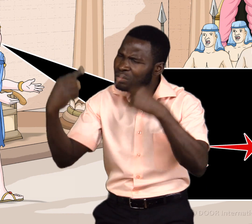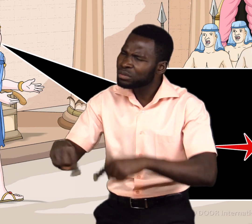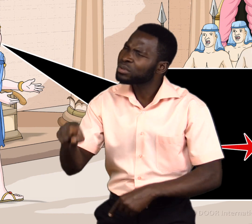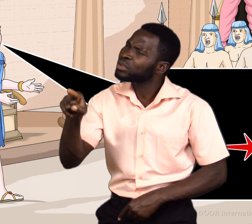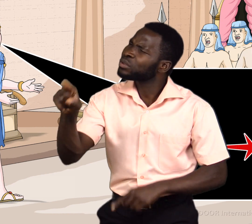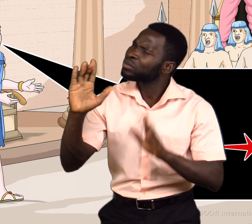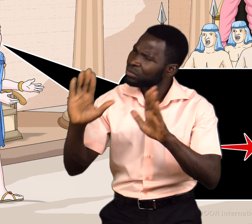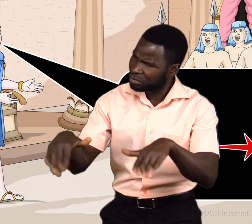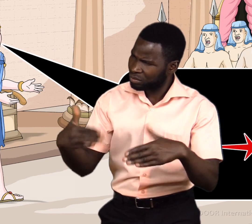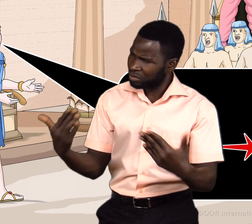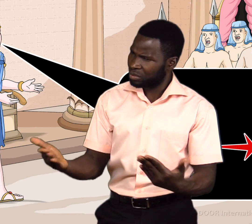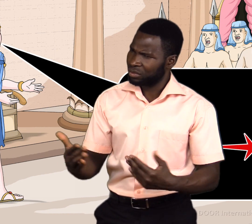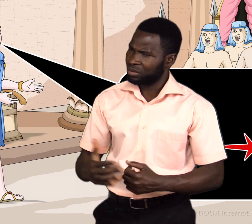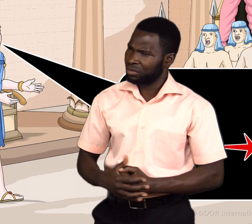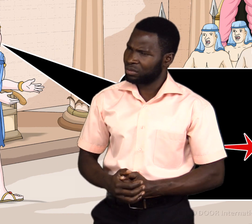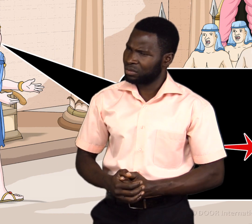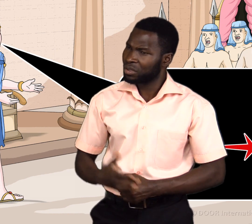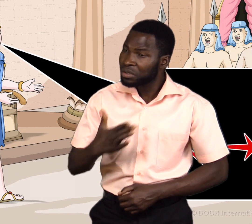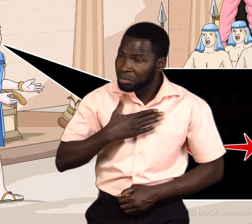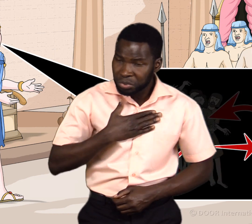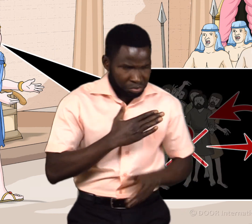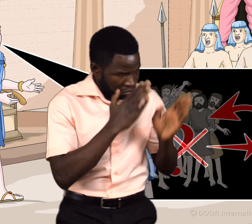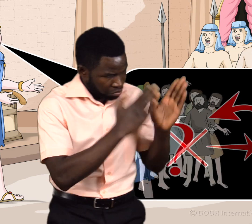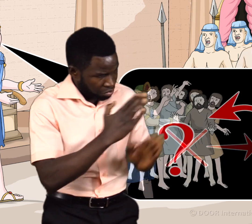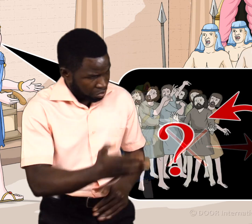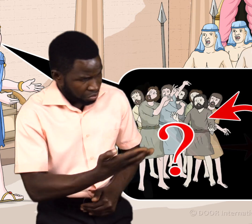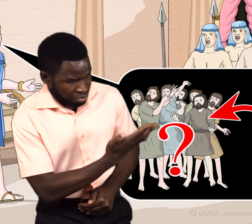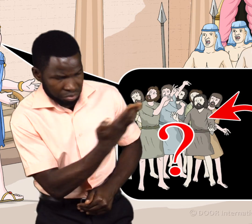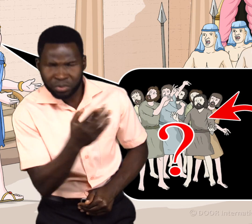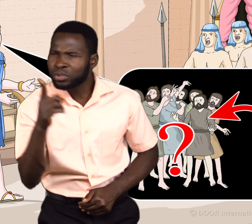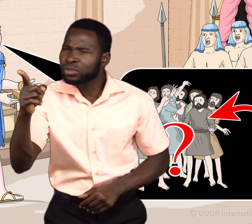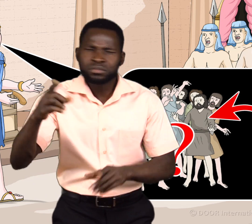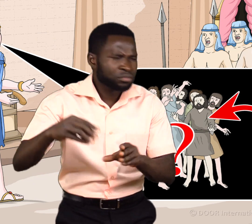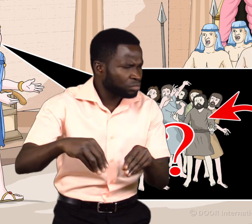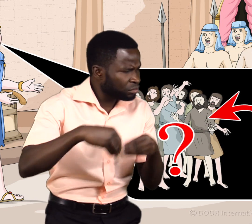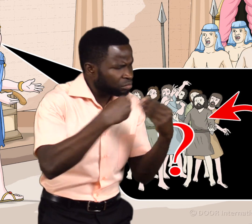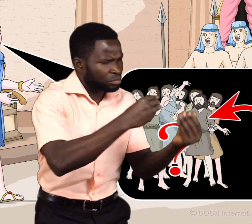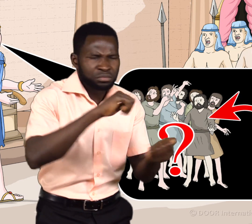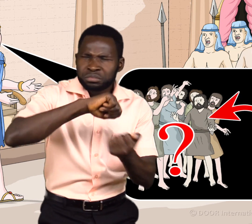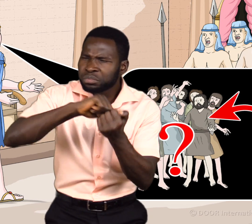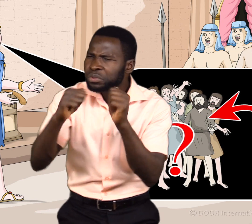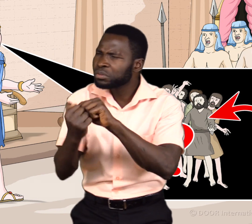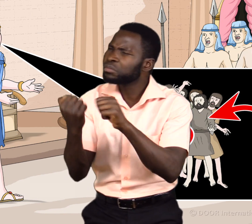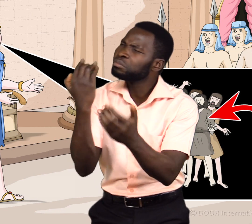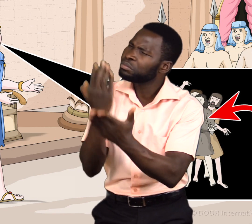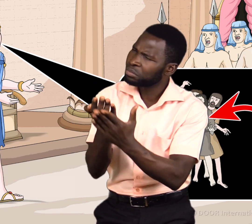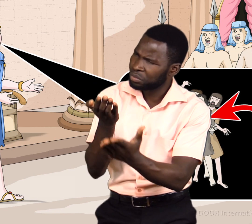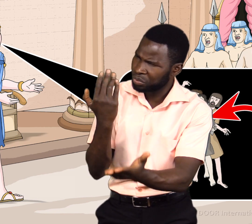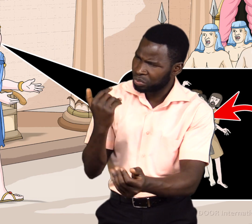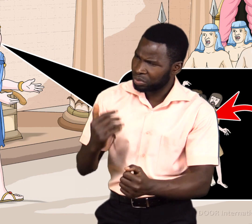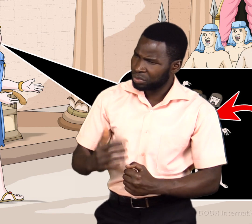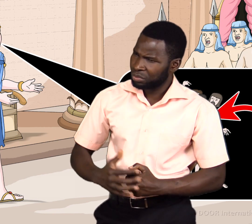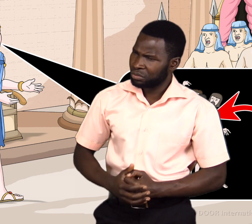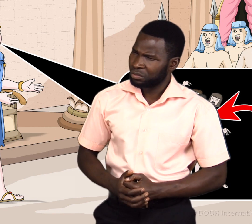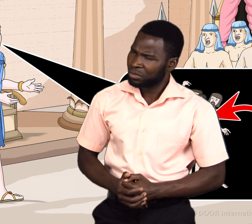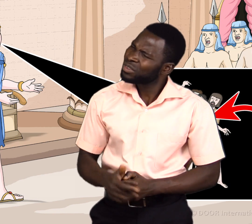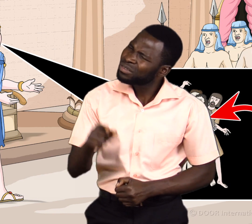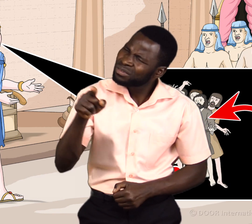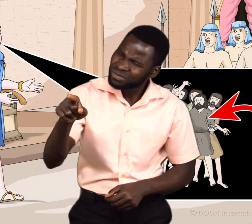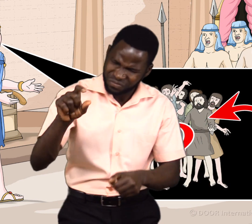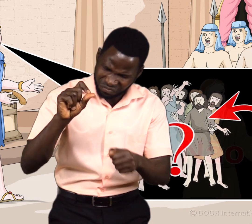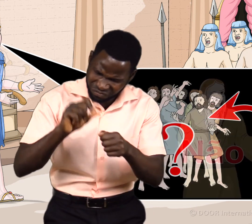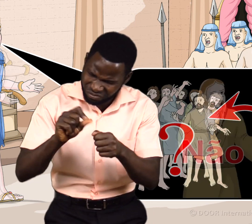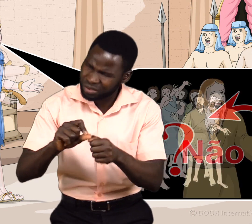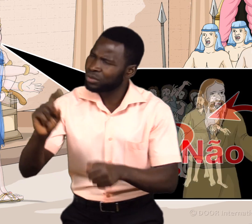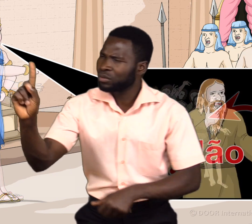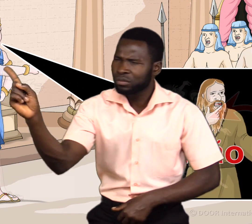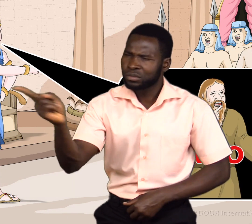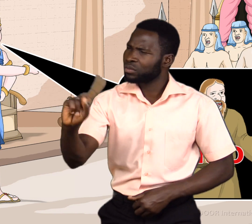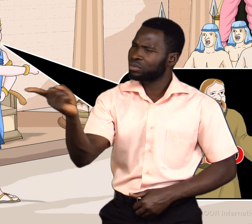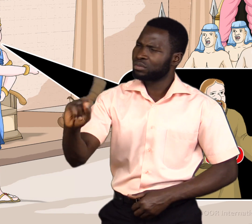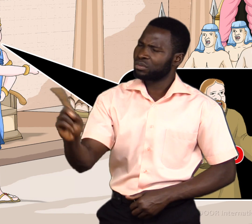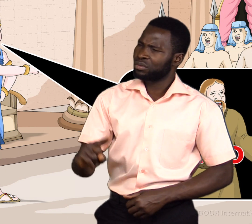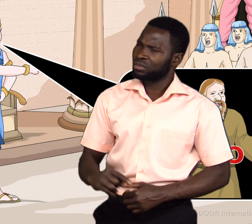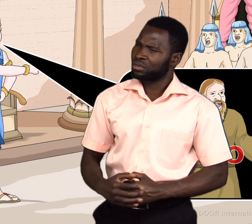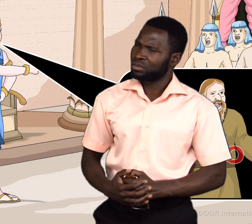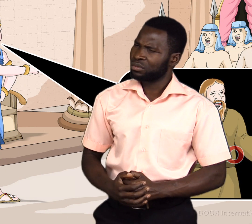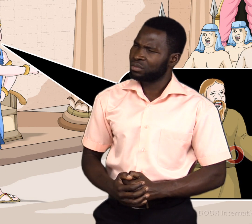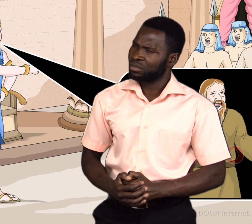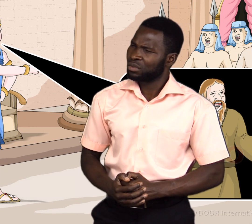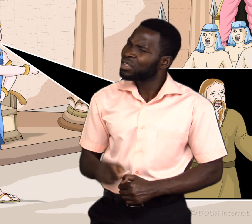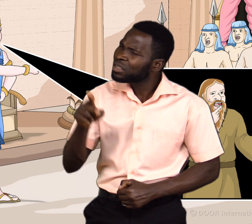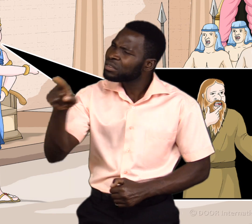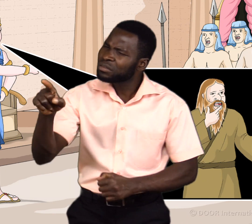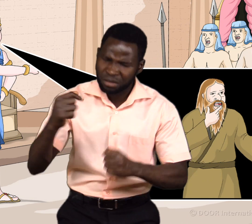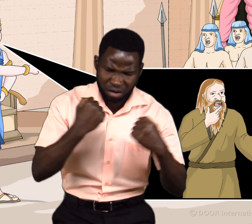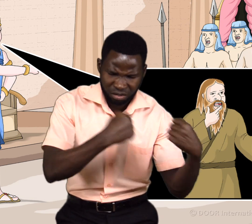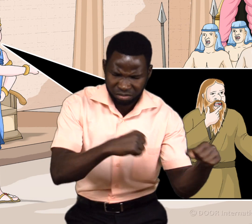You have done things to me that should not be done.”